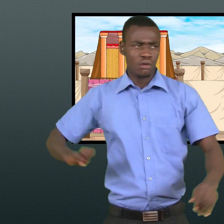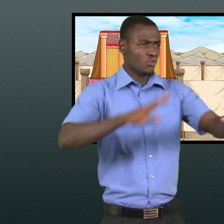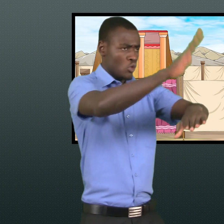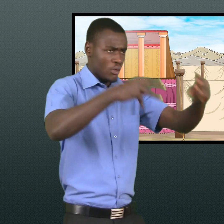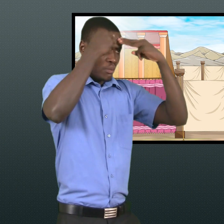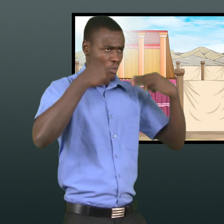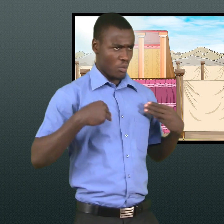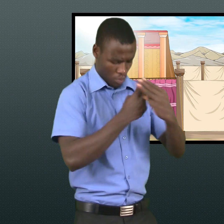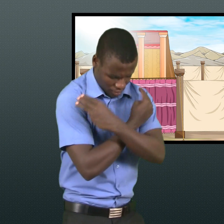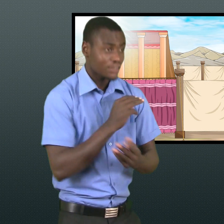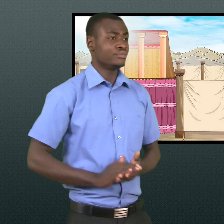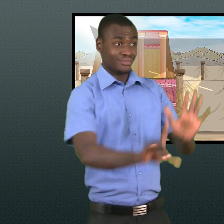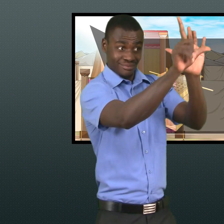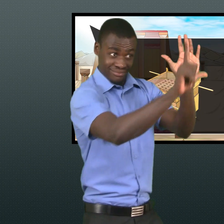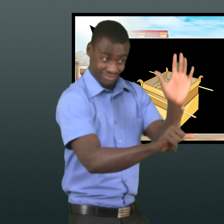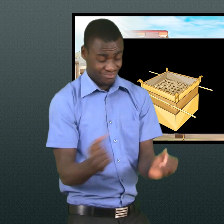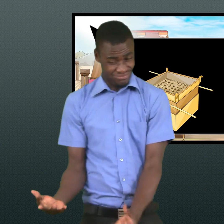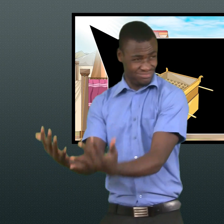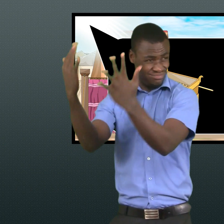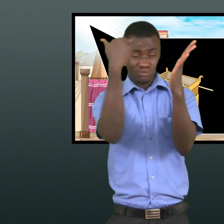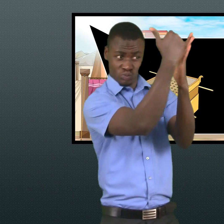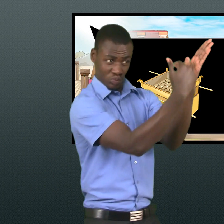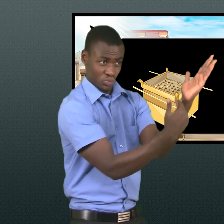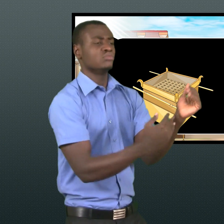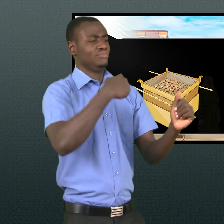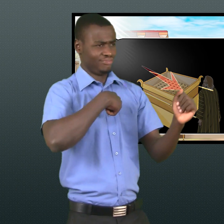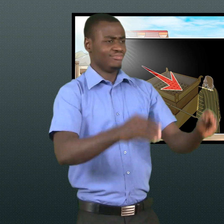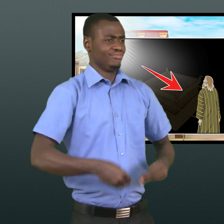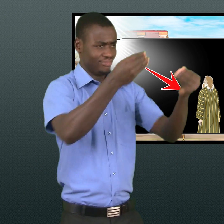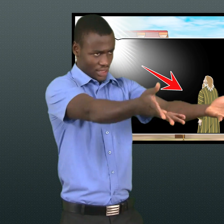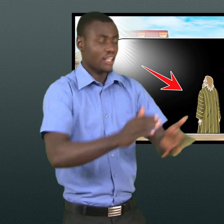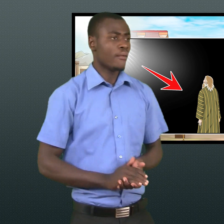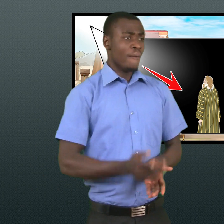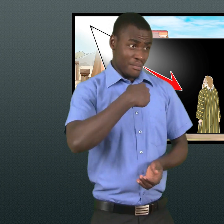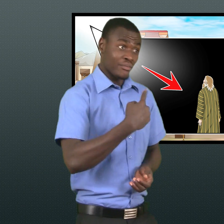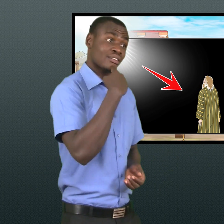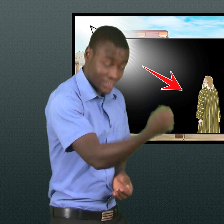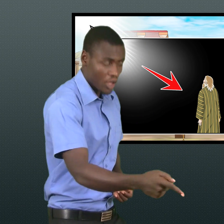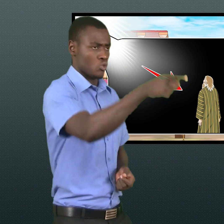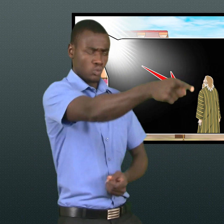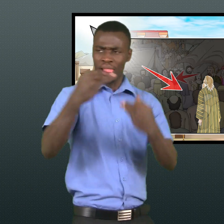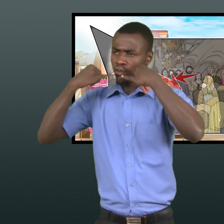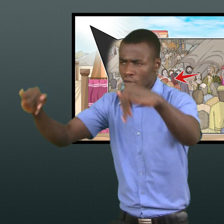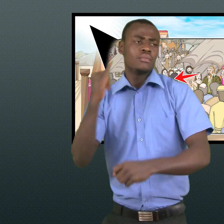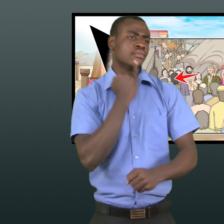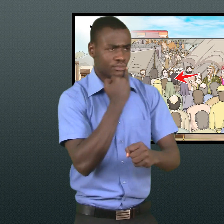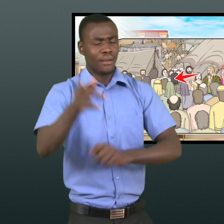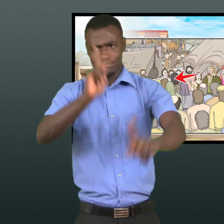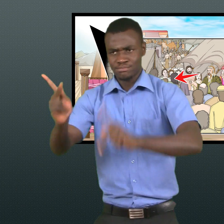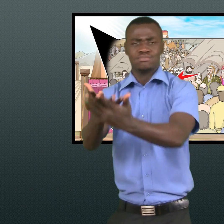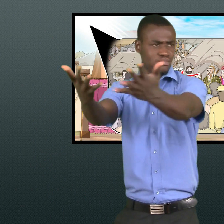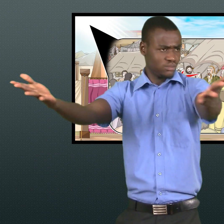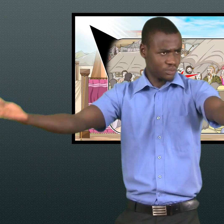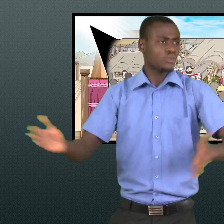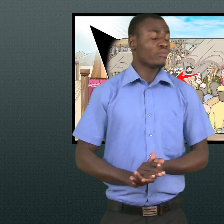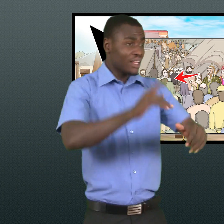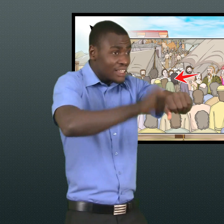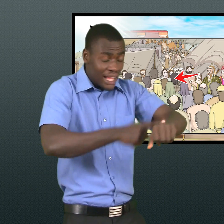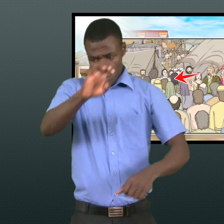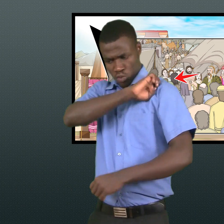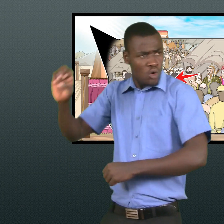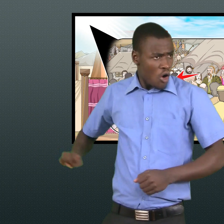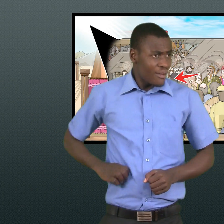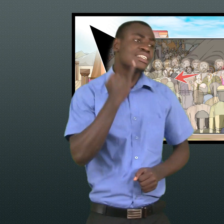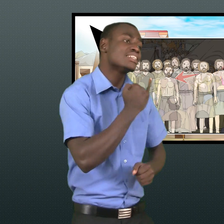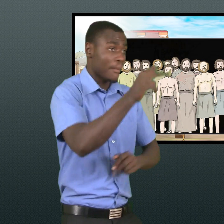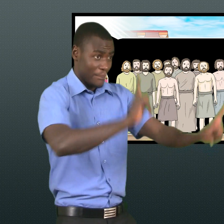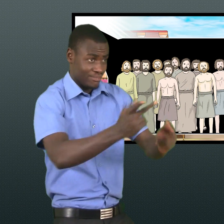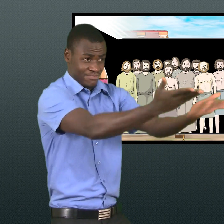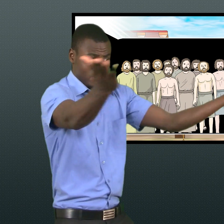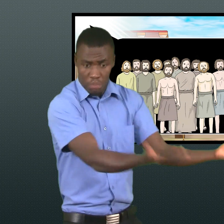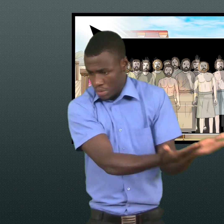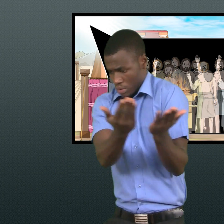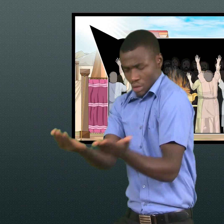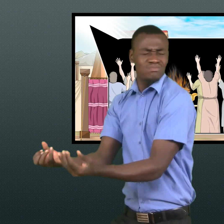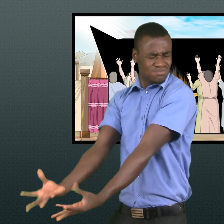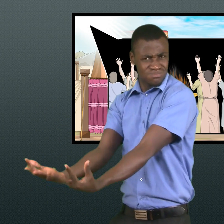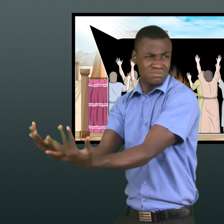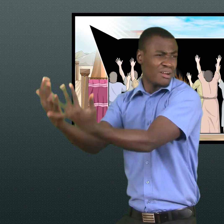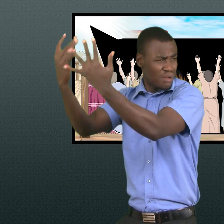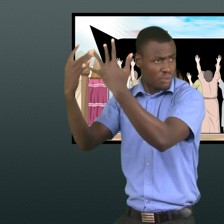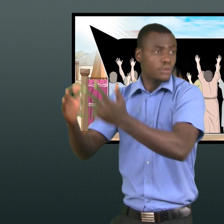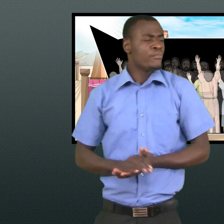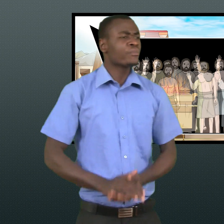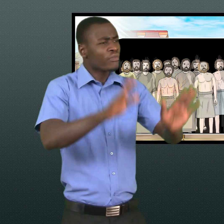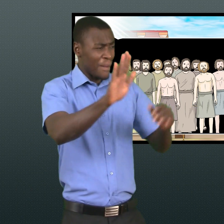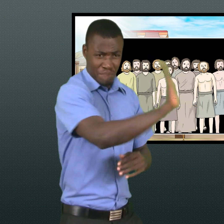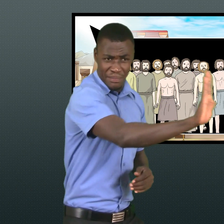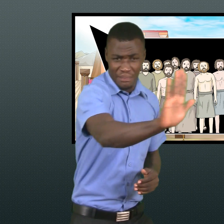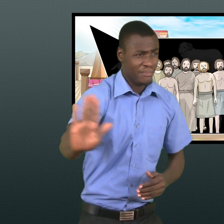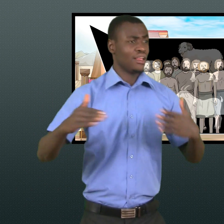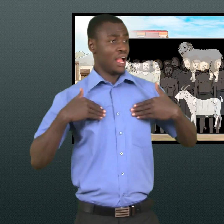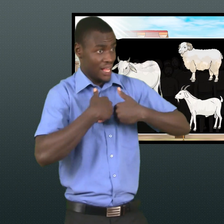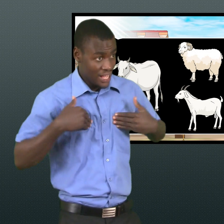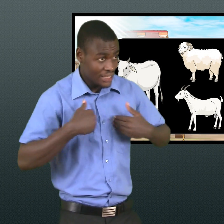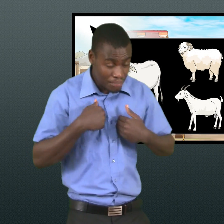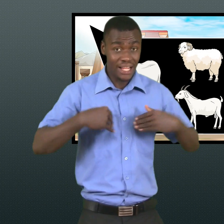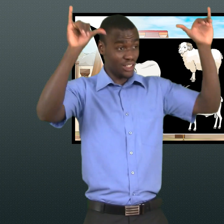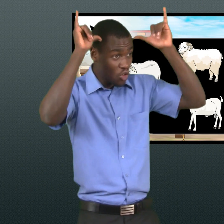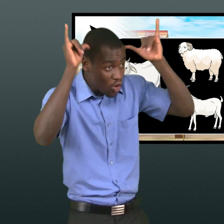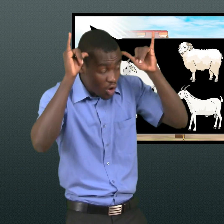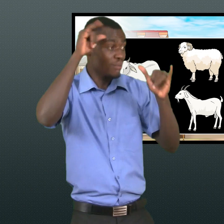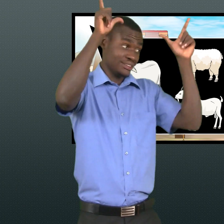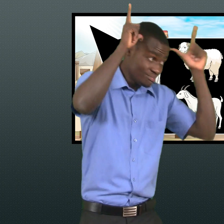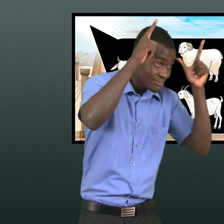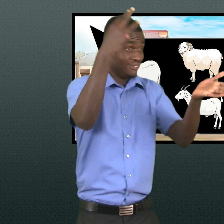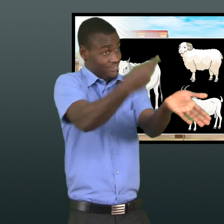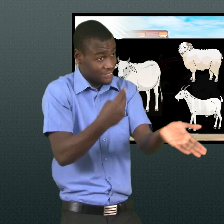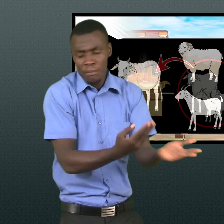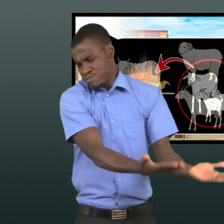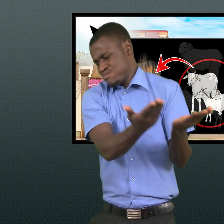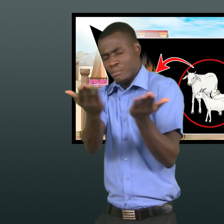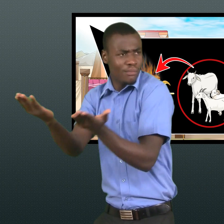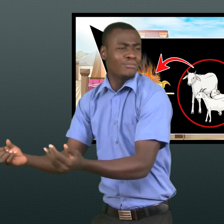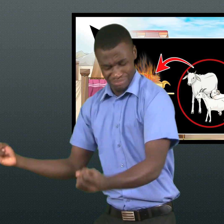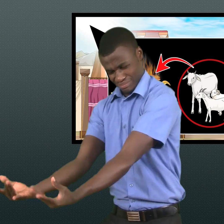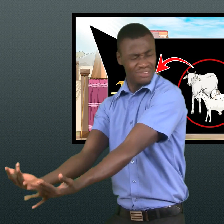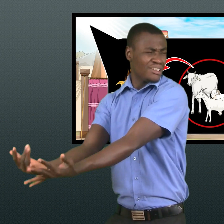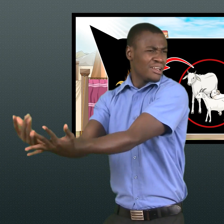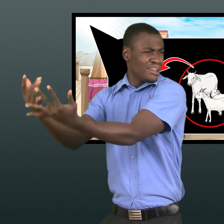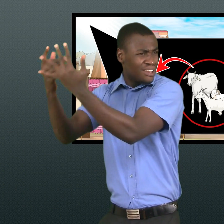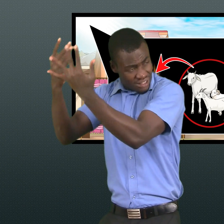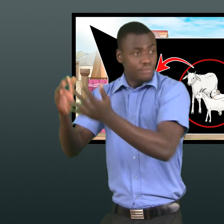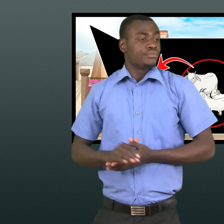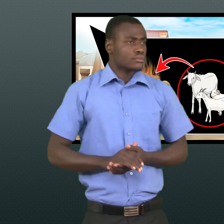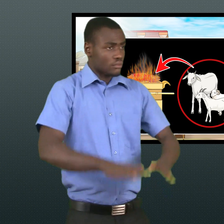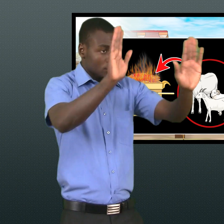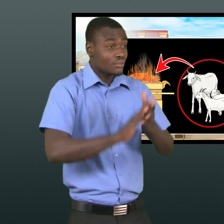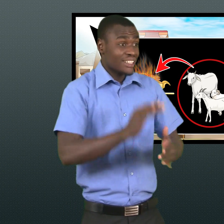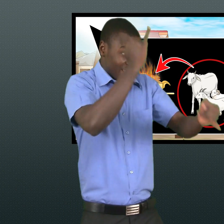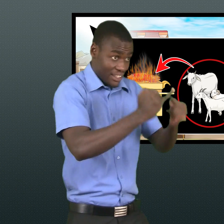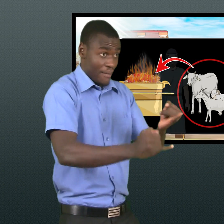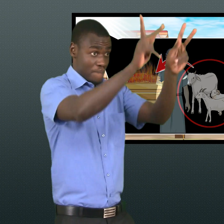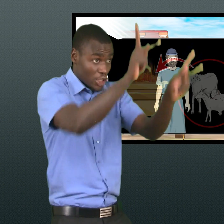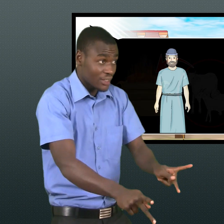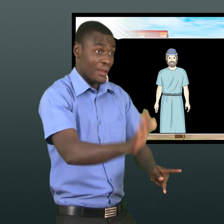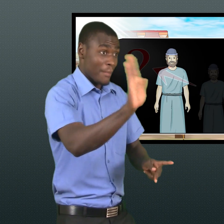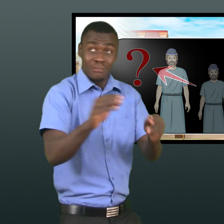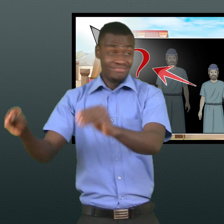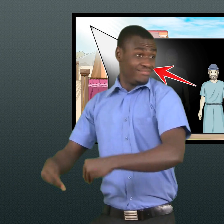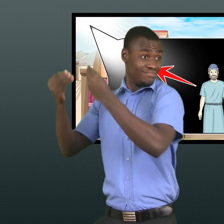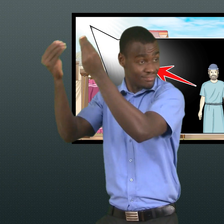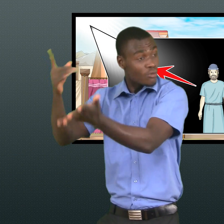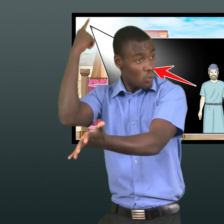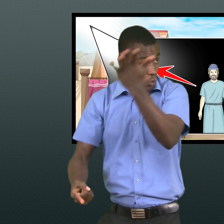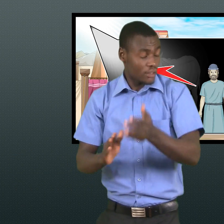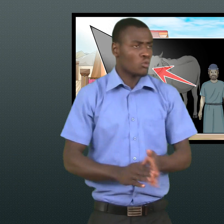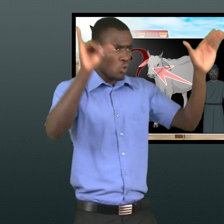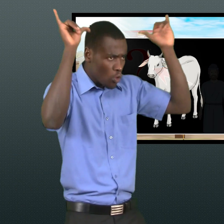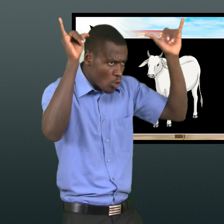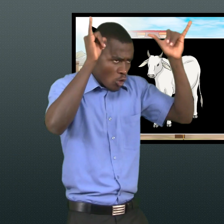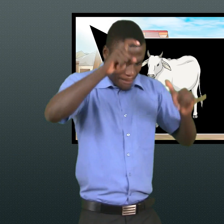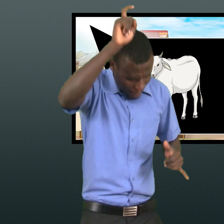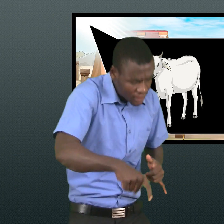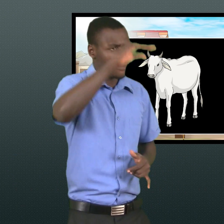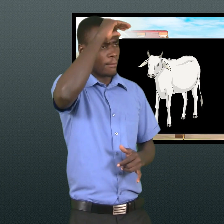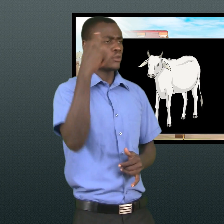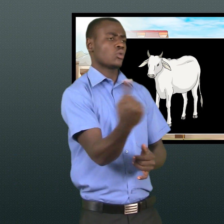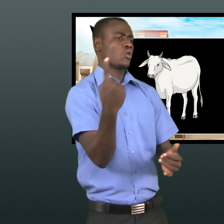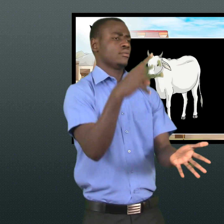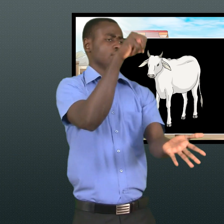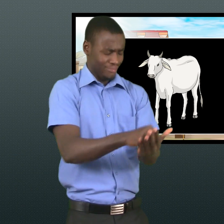Then the LORD called to Moses and spoke to him from the Tent of Meeting, saying, “Speak to the Israelites and tell them: When any of you brings an offering to the LORD, you may bring as your offering an animal from the herd or the flock.